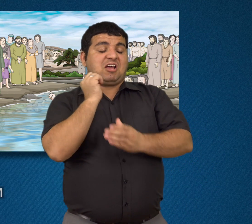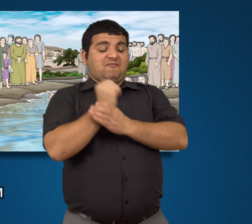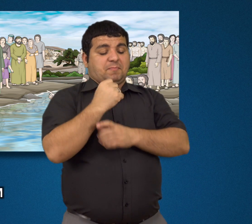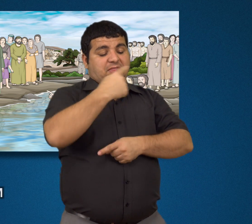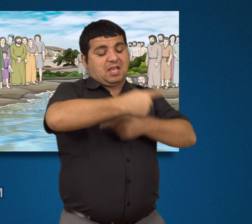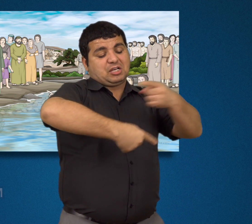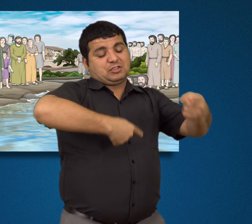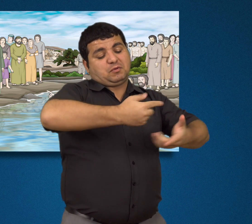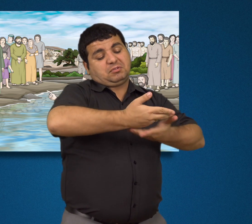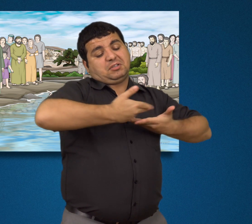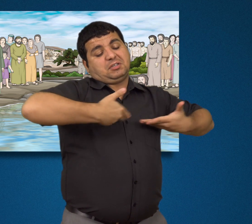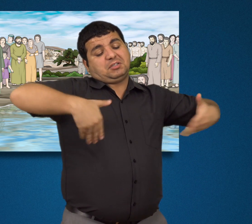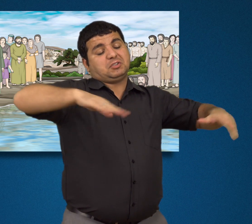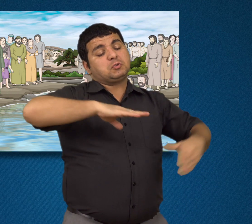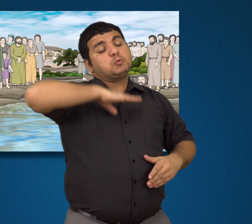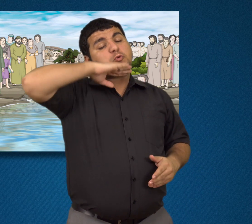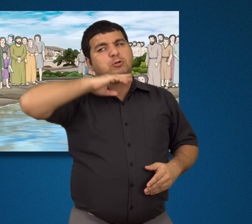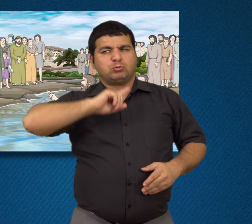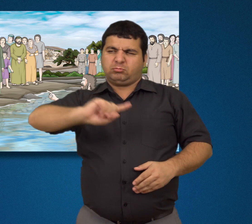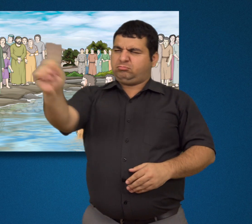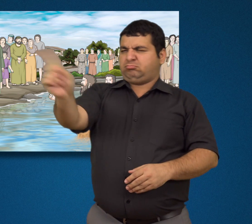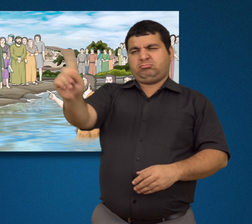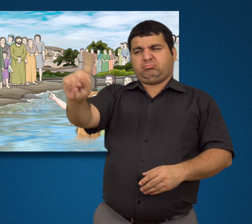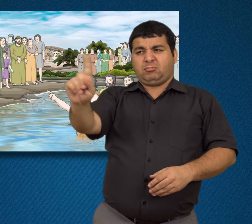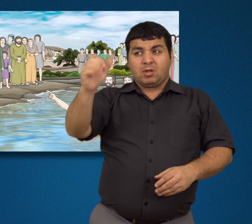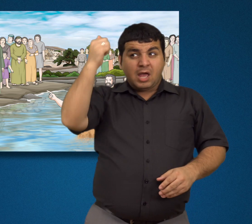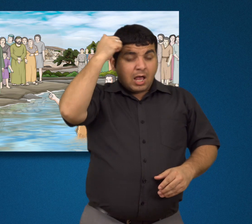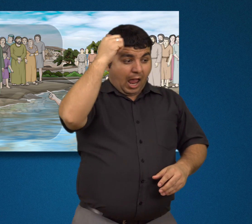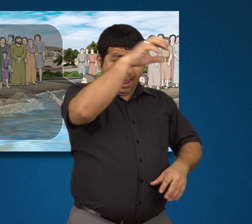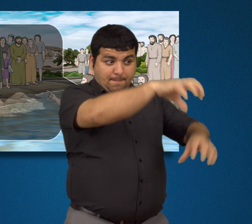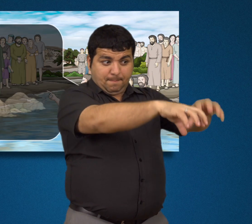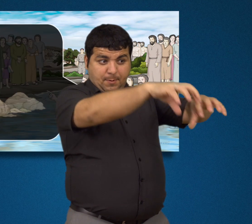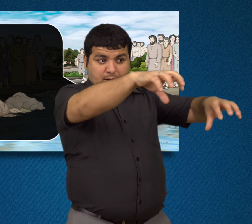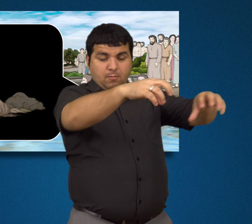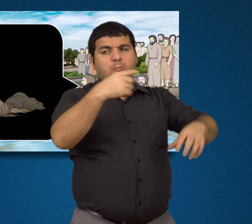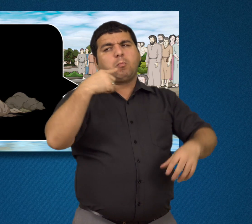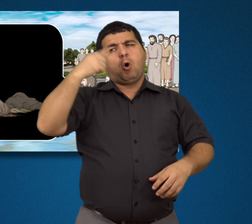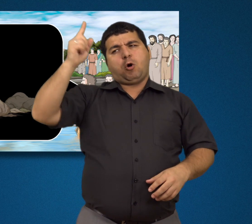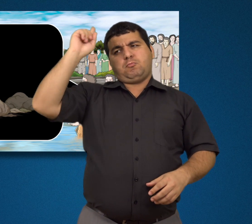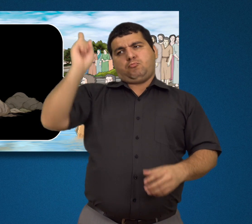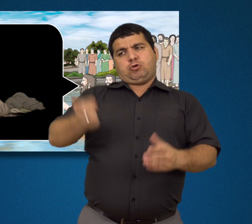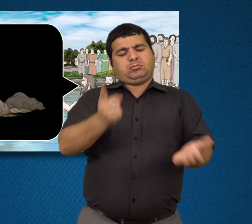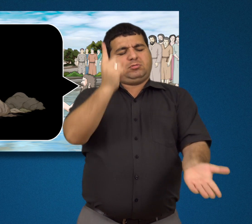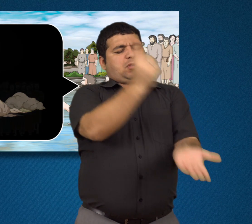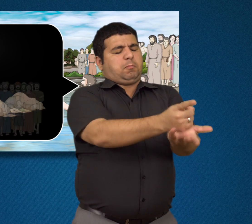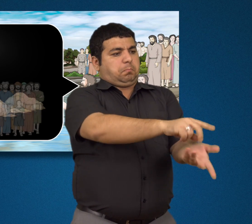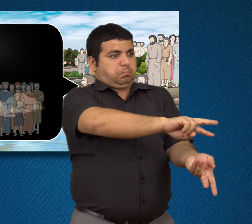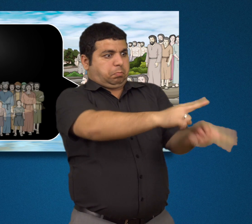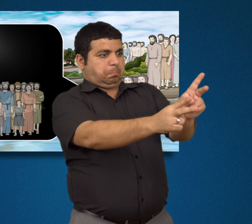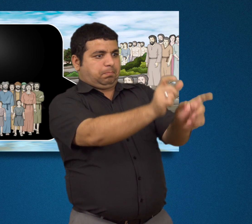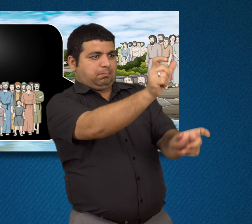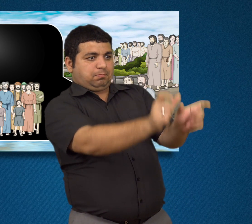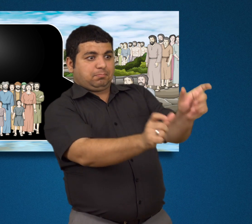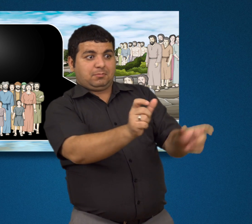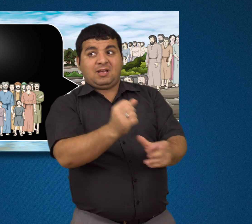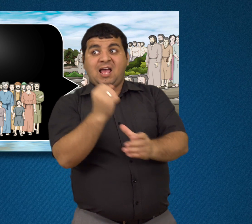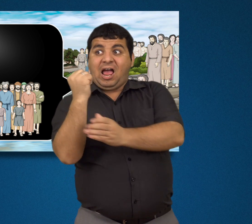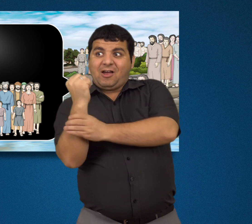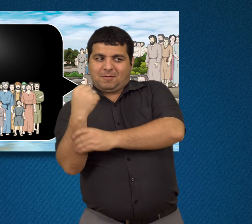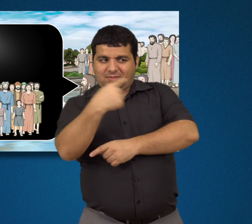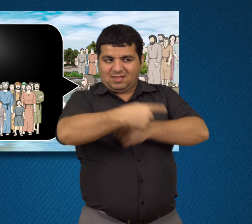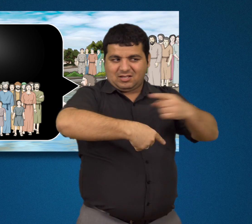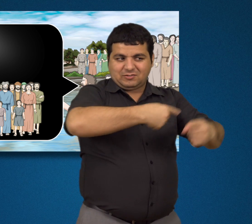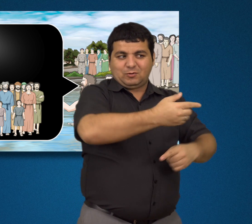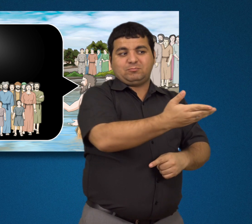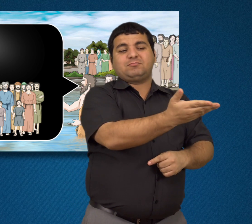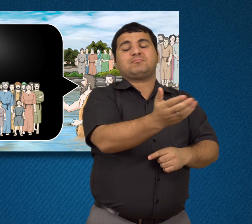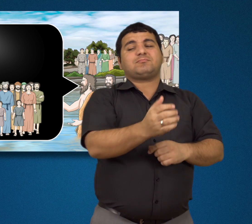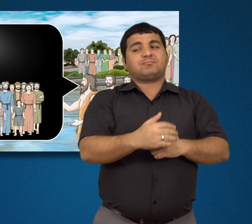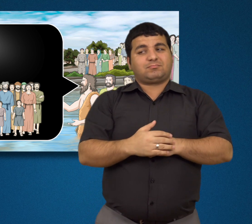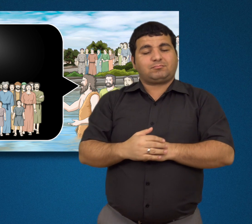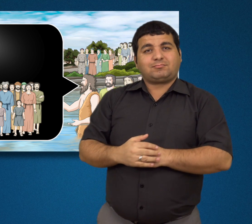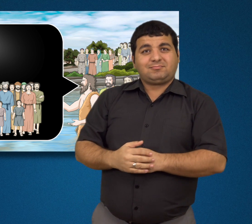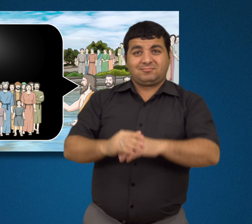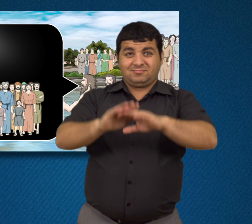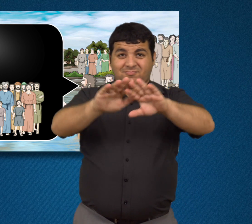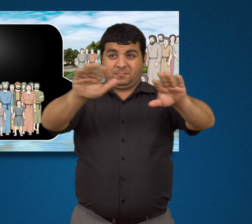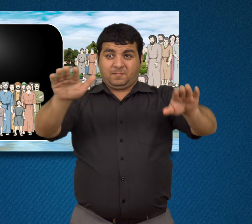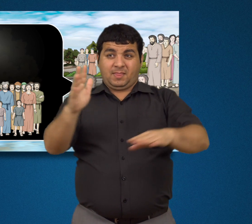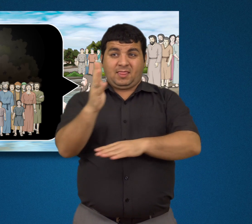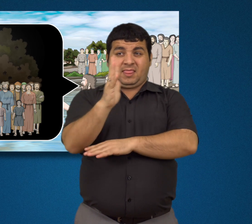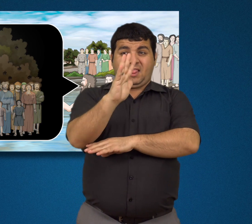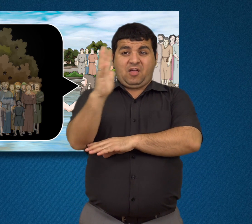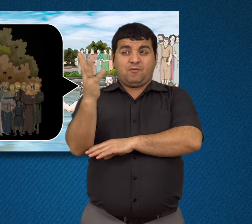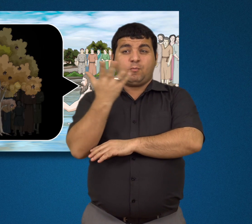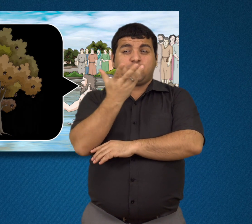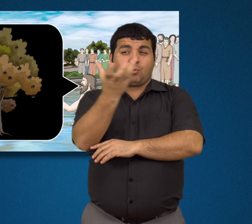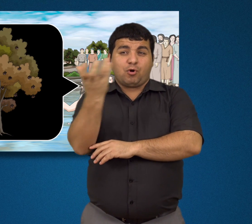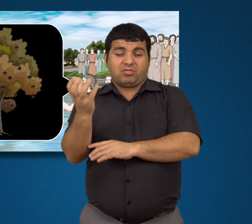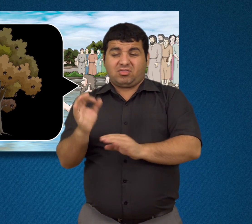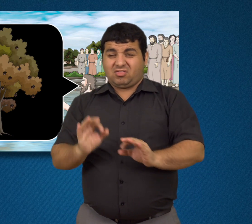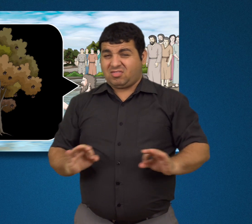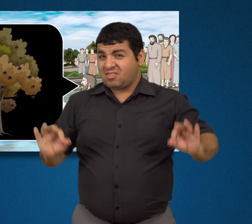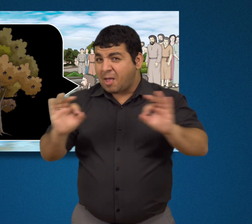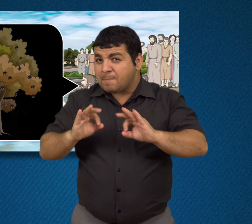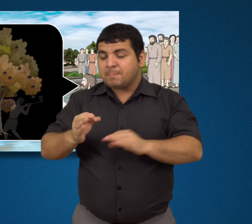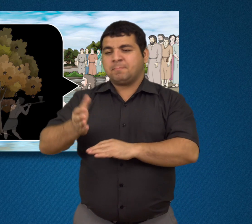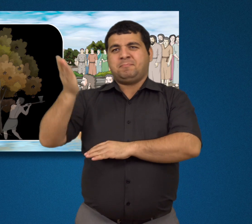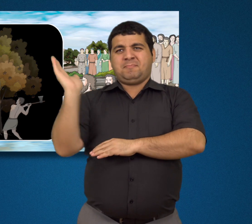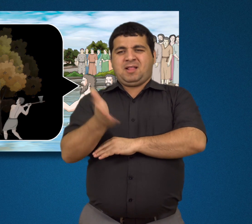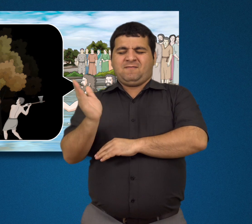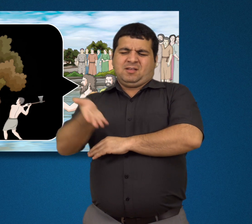For I tell you that out of these stones God can raise up children for Abraham.